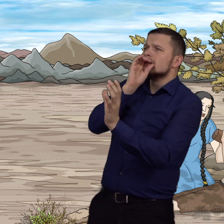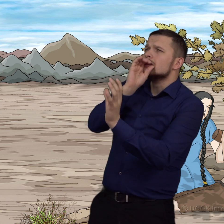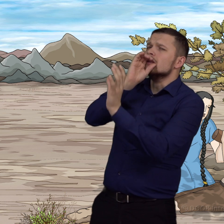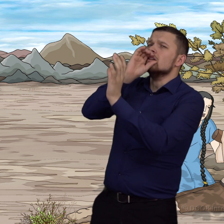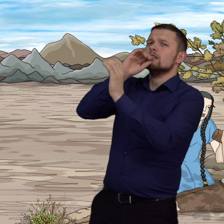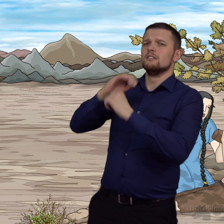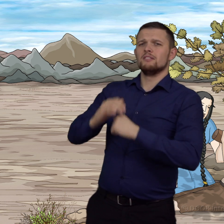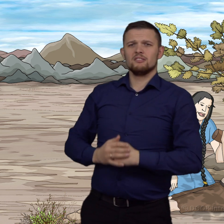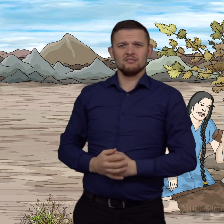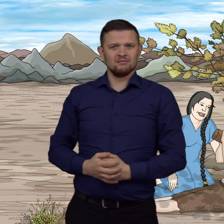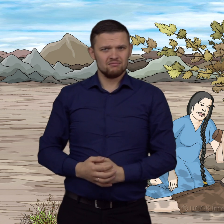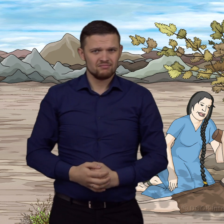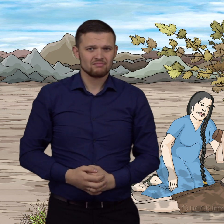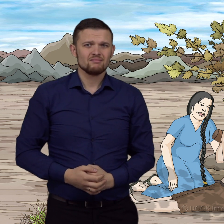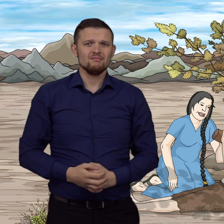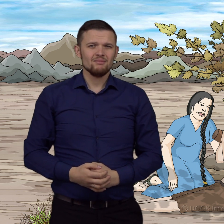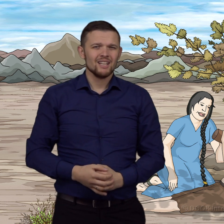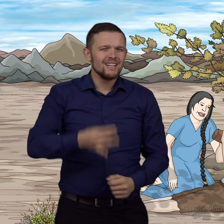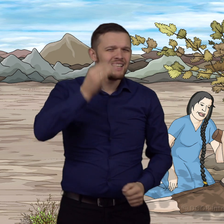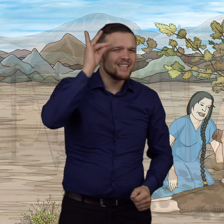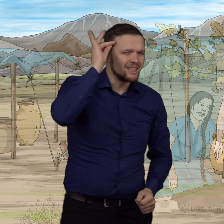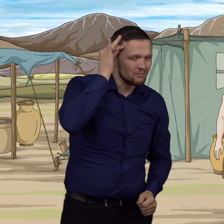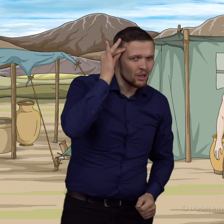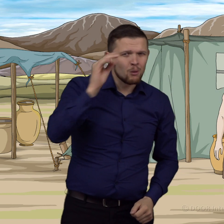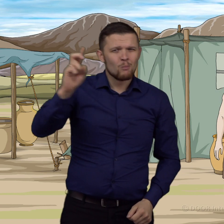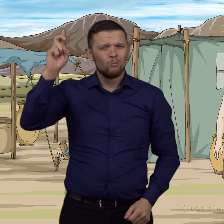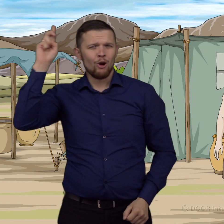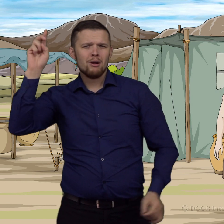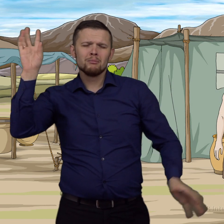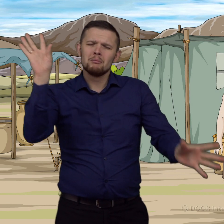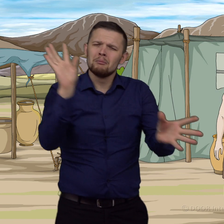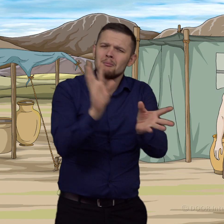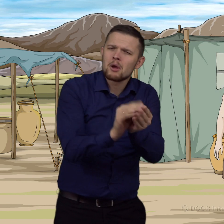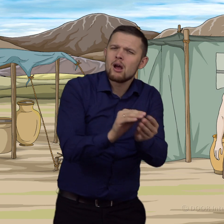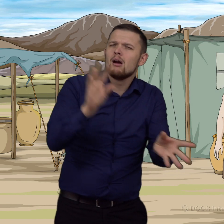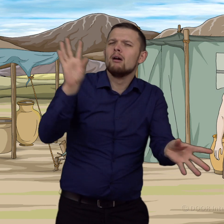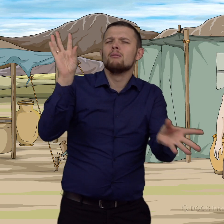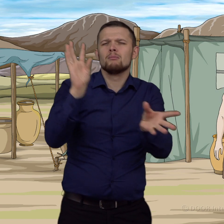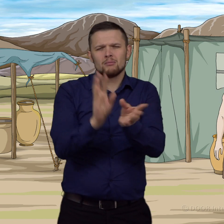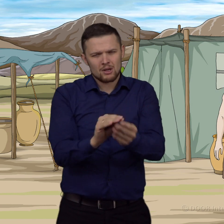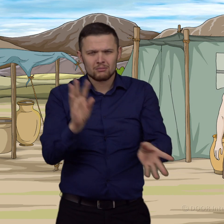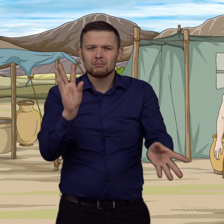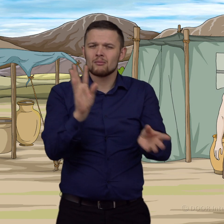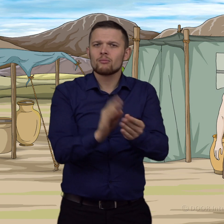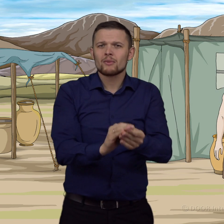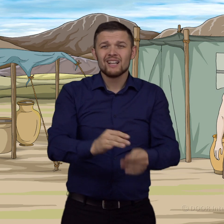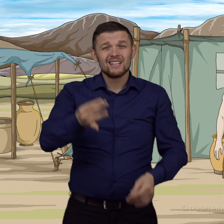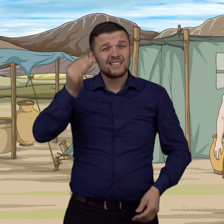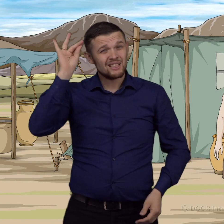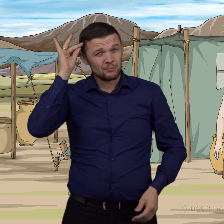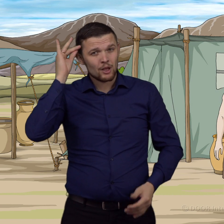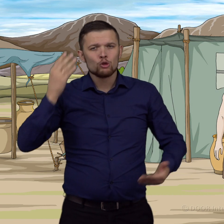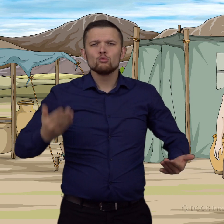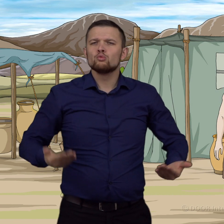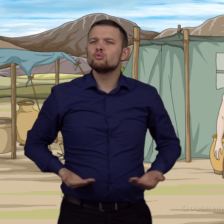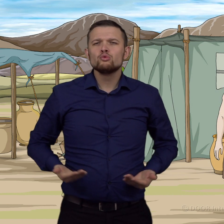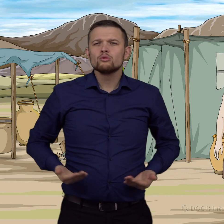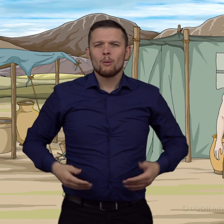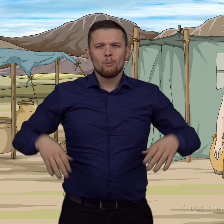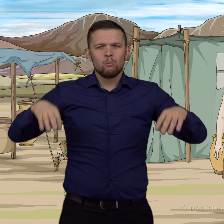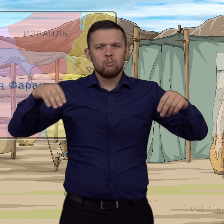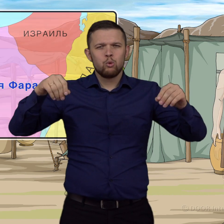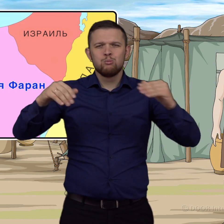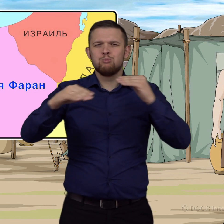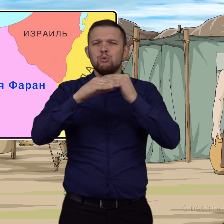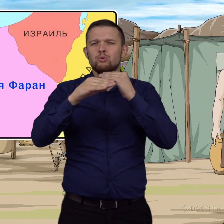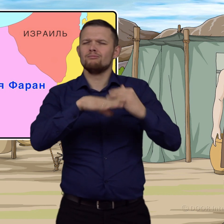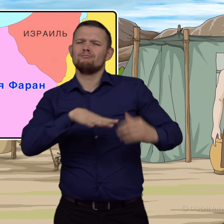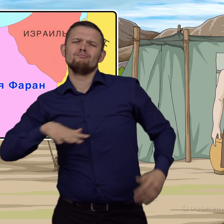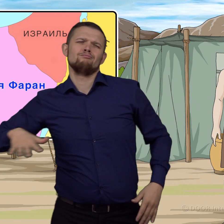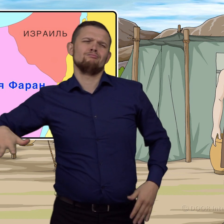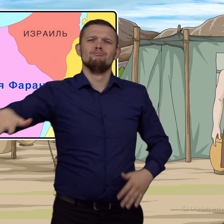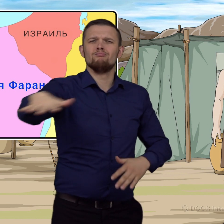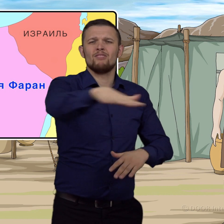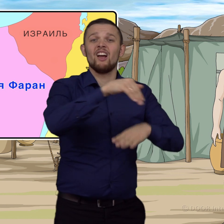And God was with the boy, and he grew up and settled in the wilderness and became a great archer.